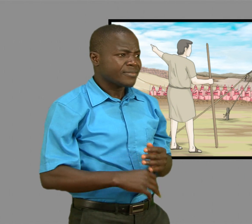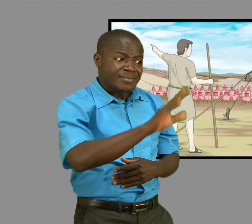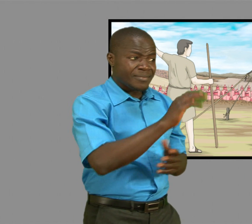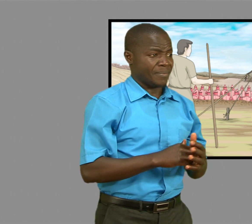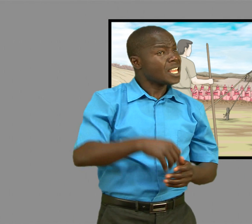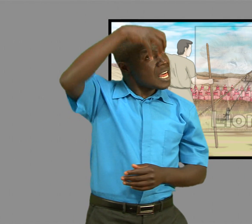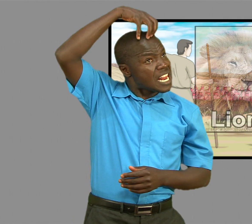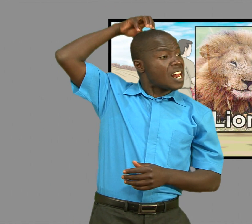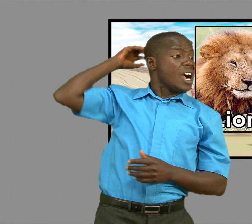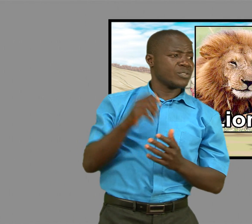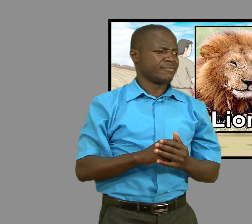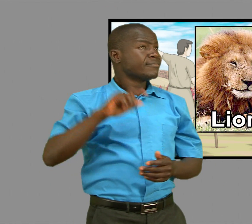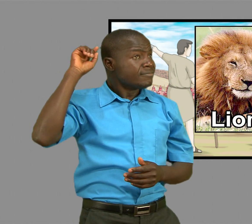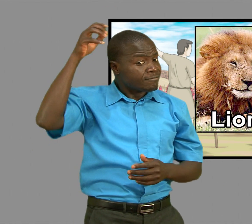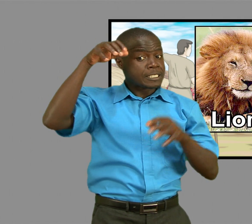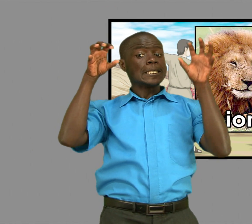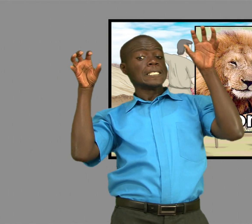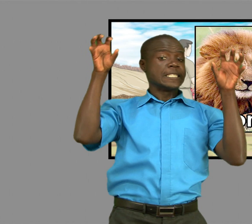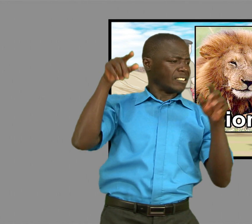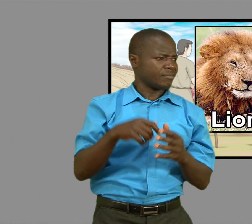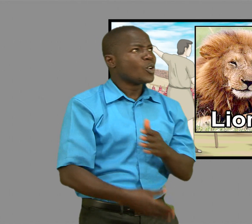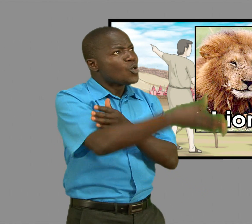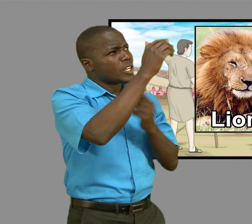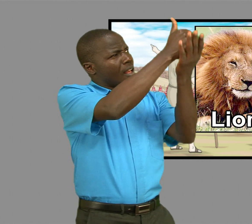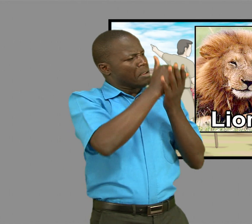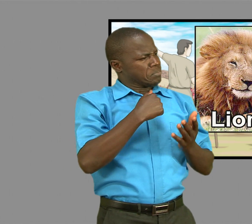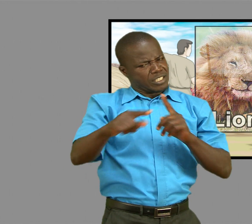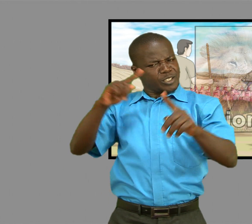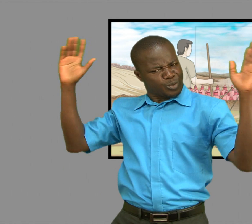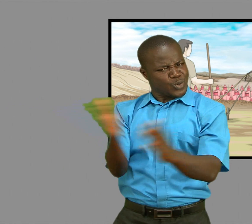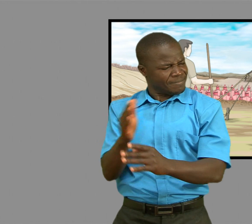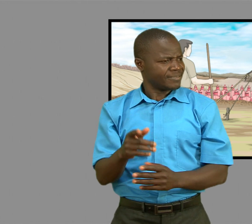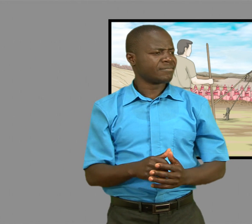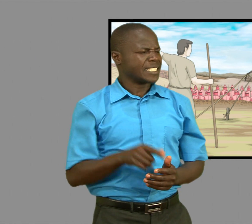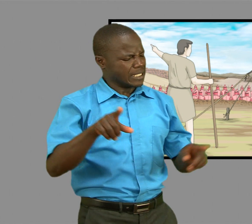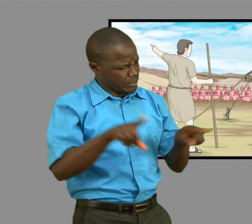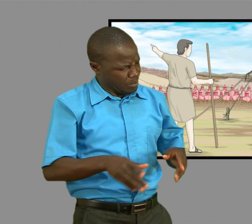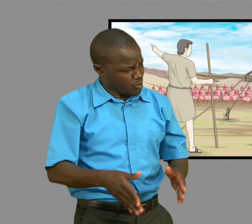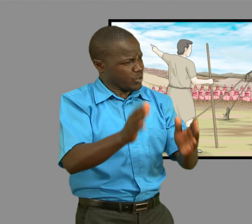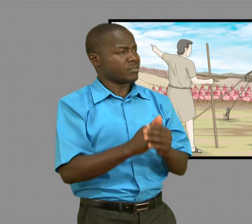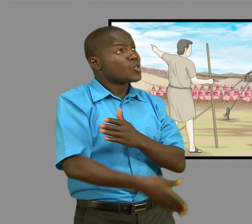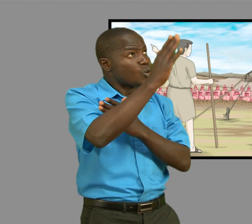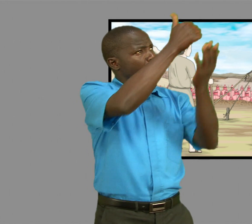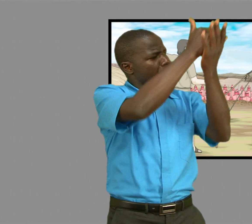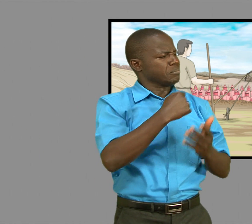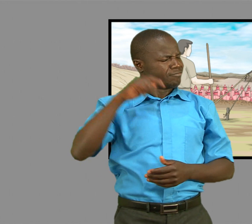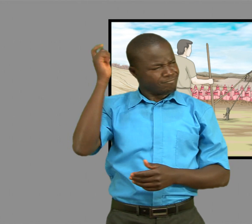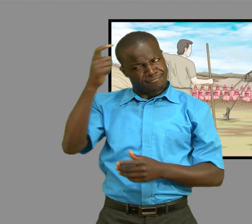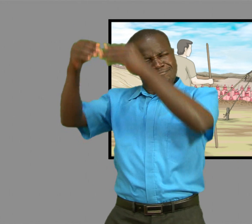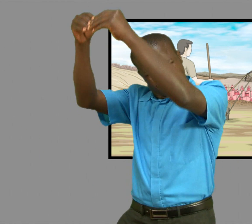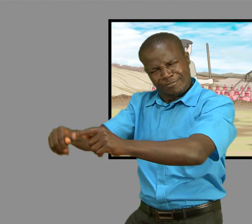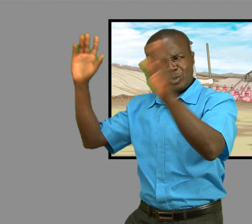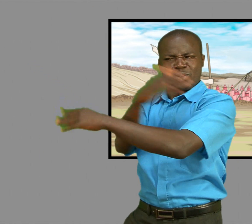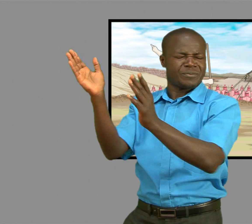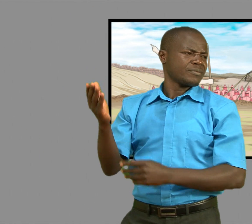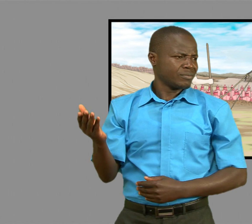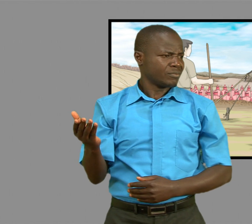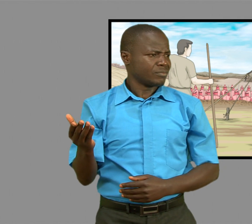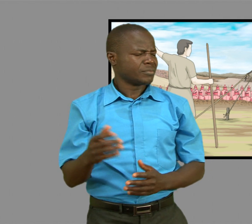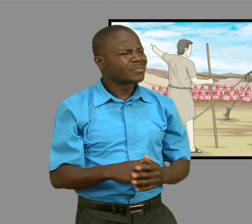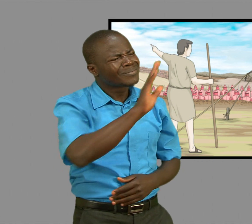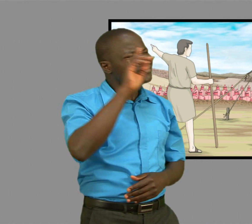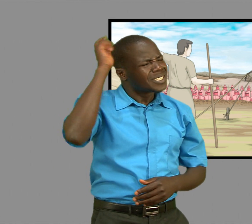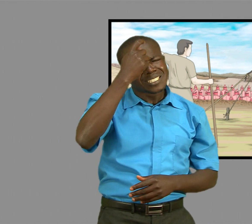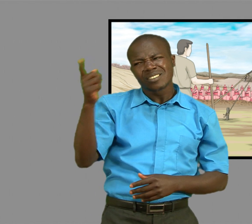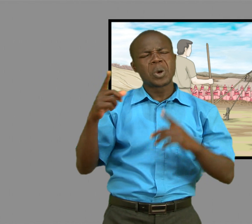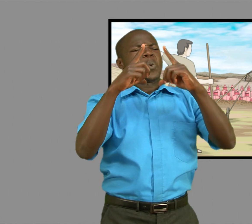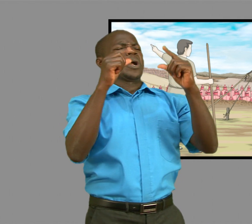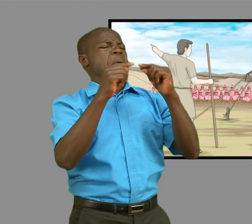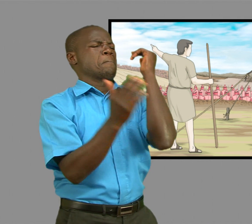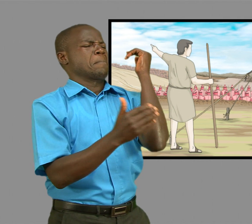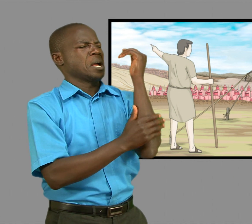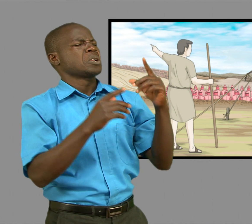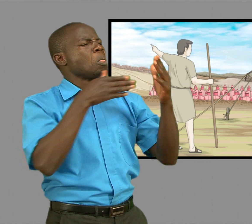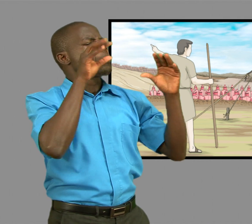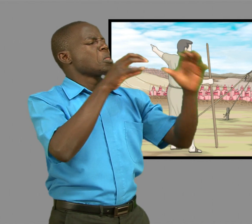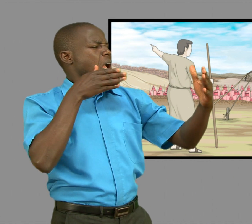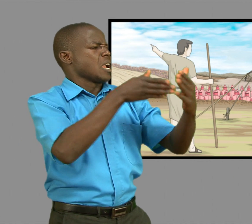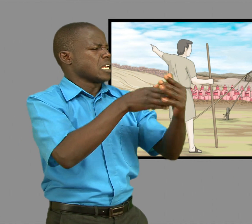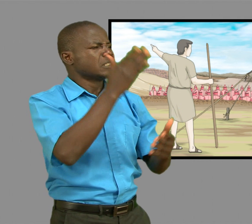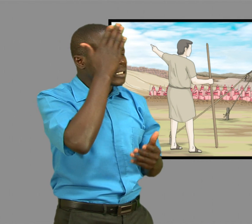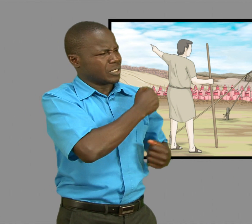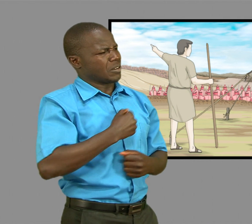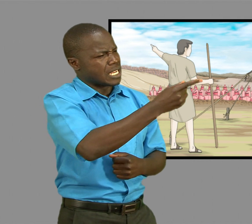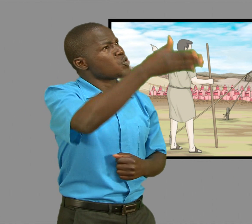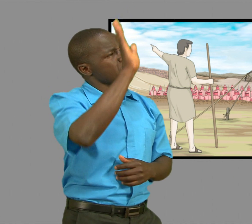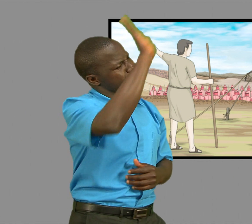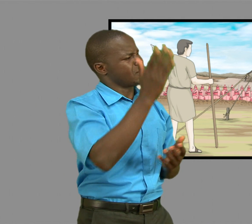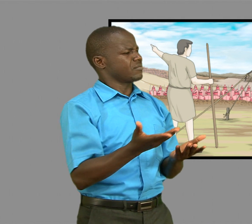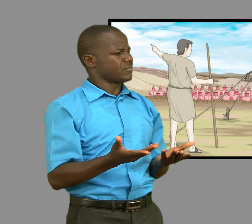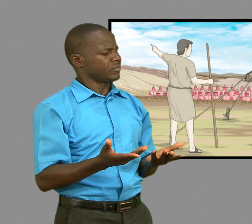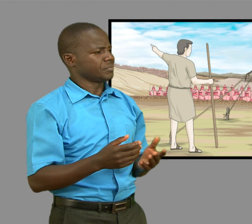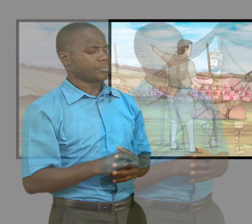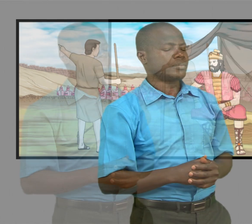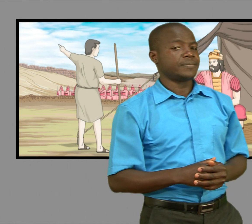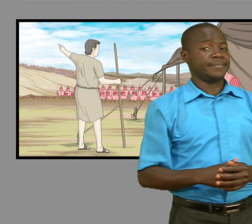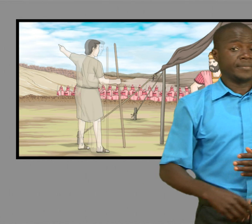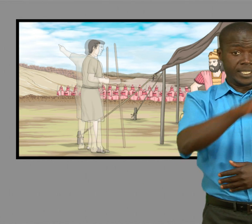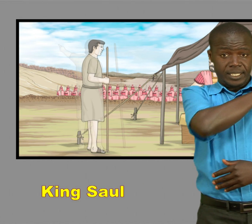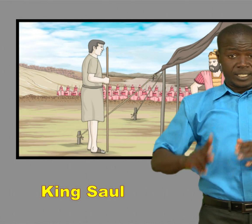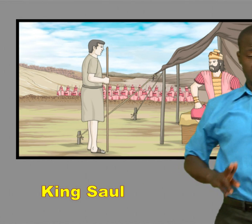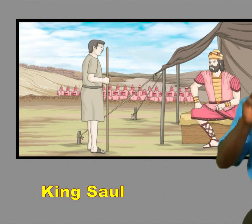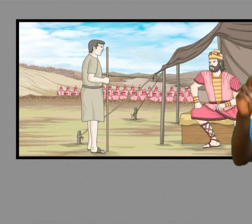David added, “The LORD, who delivered me from the claws of the lion and the bear, will deliver me from the hand of this Philistine.”